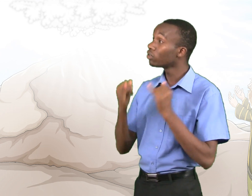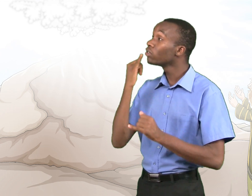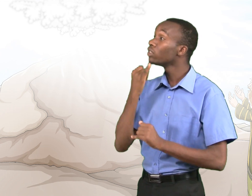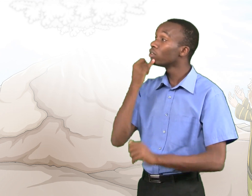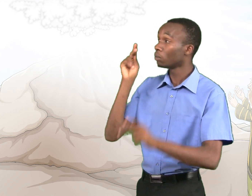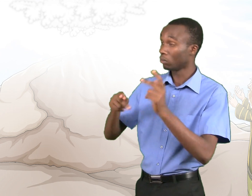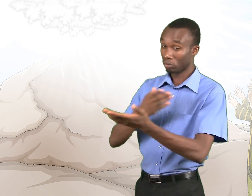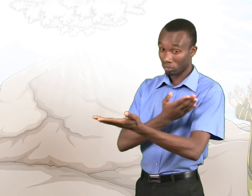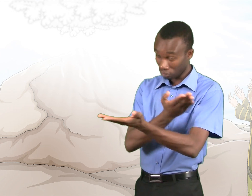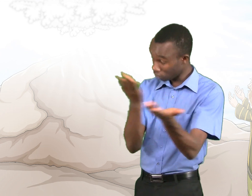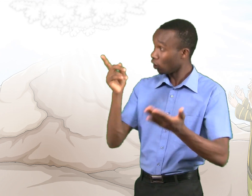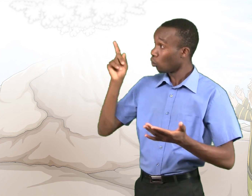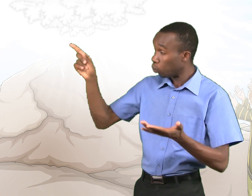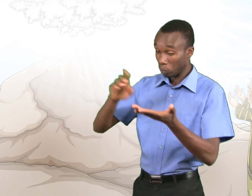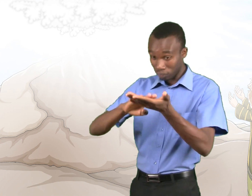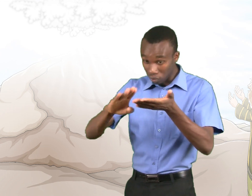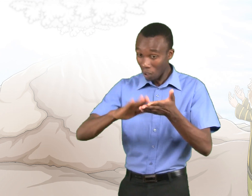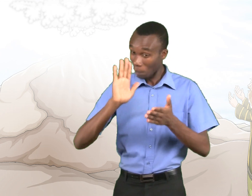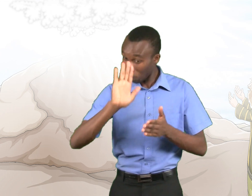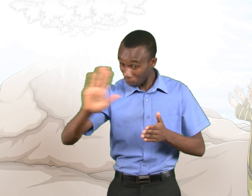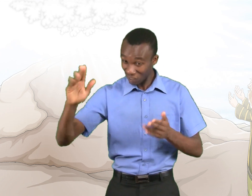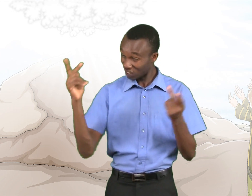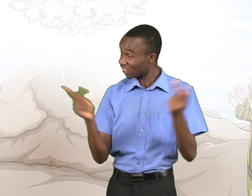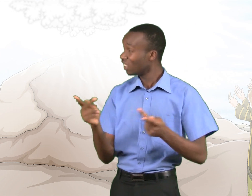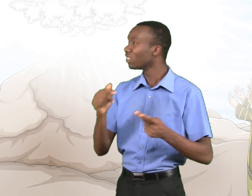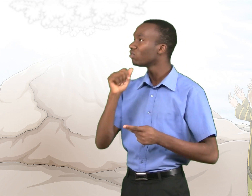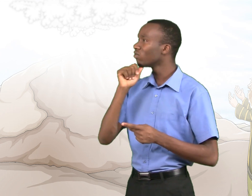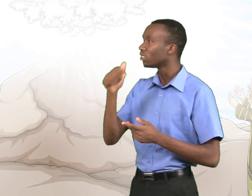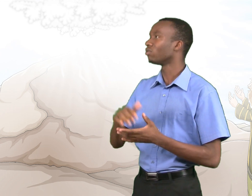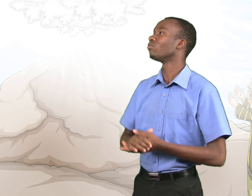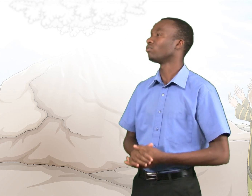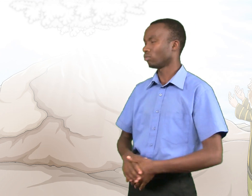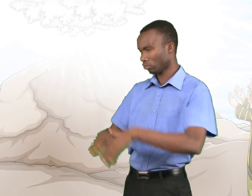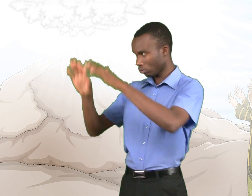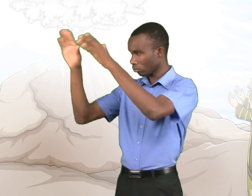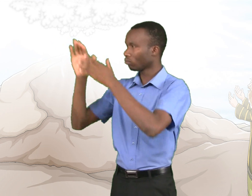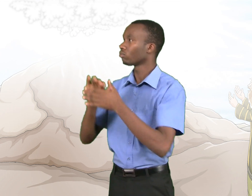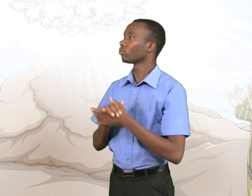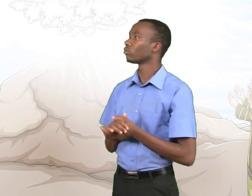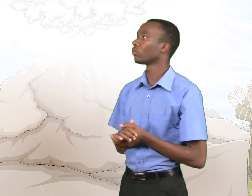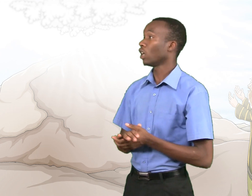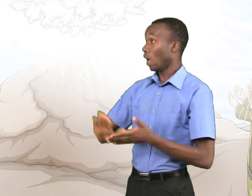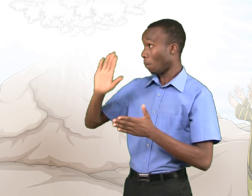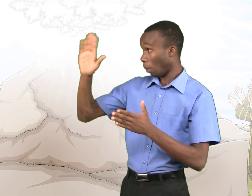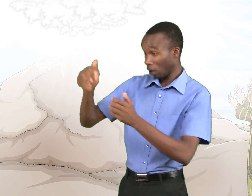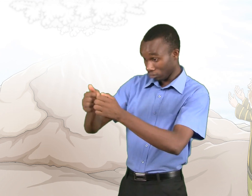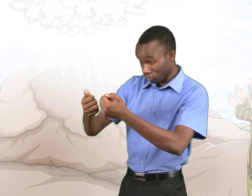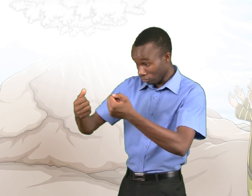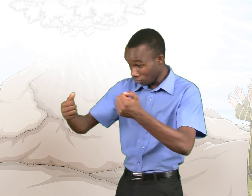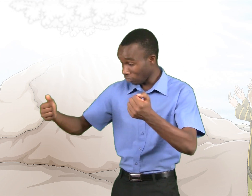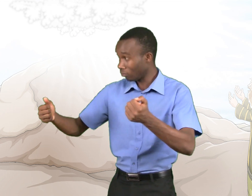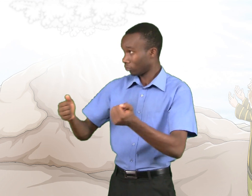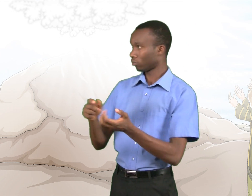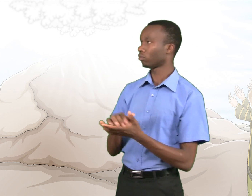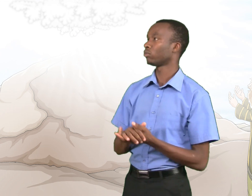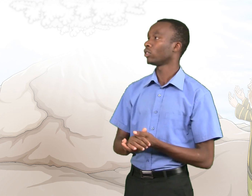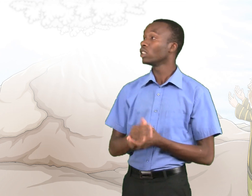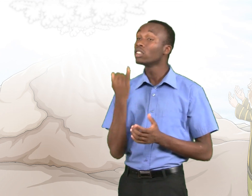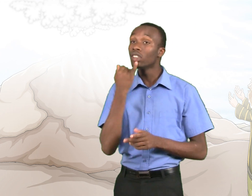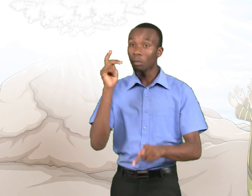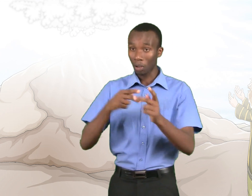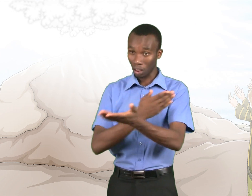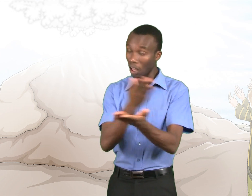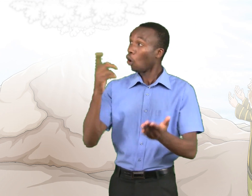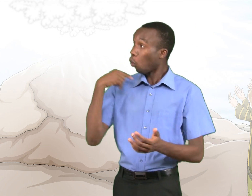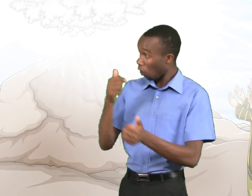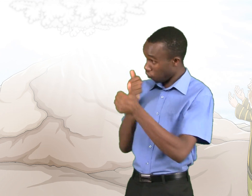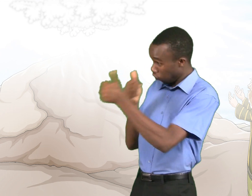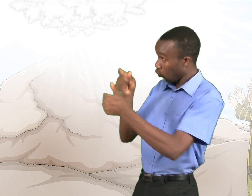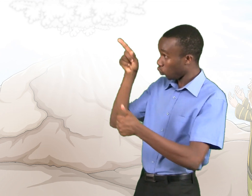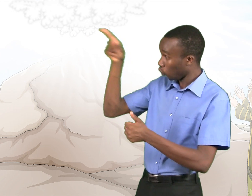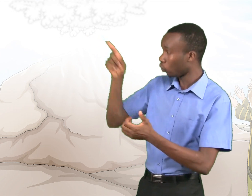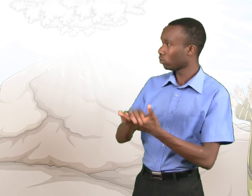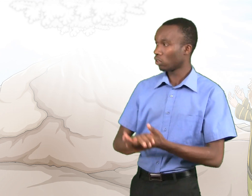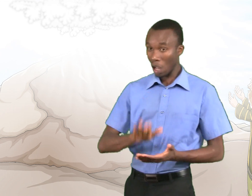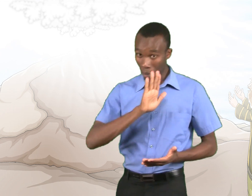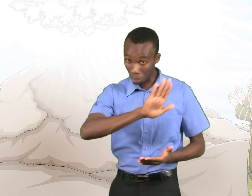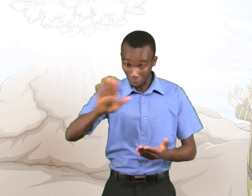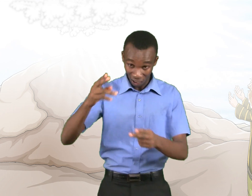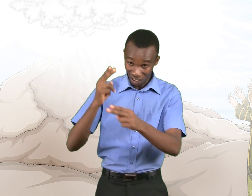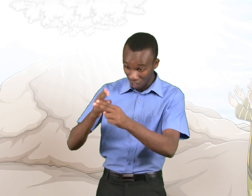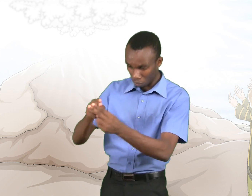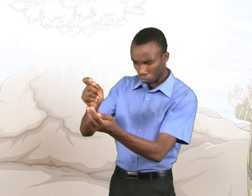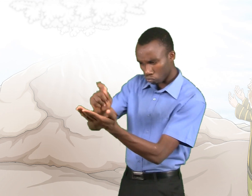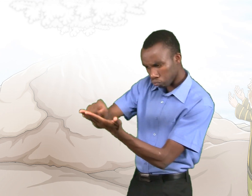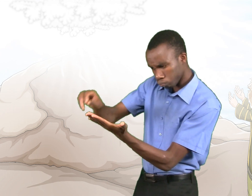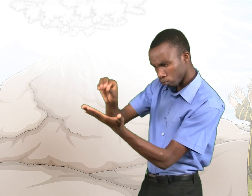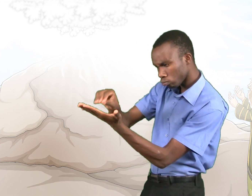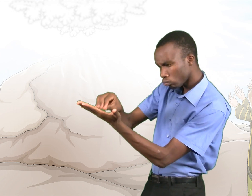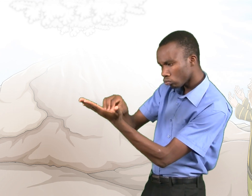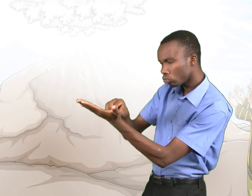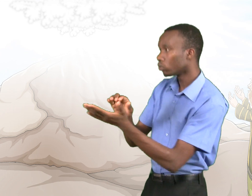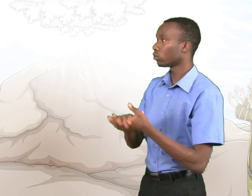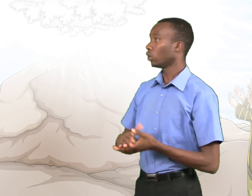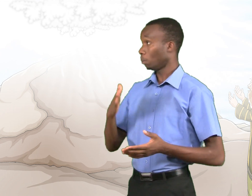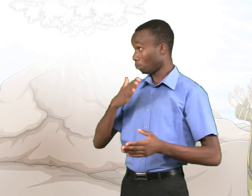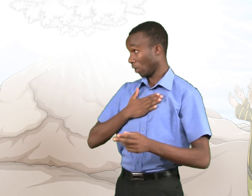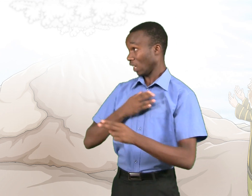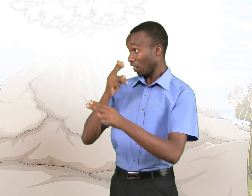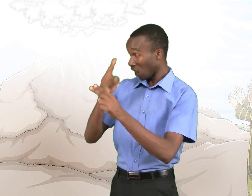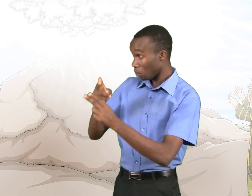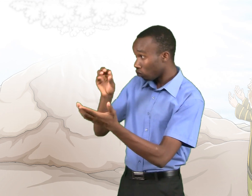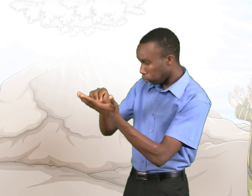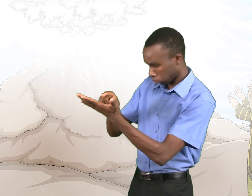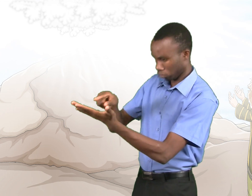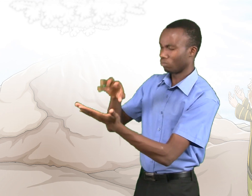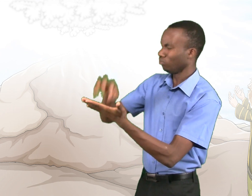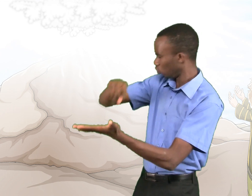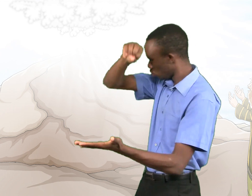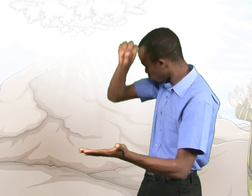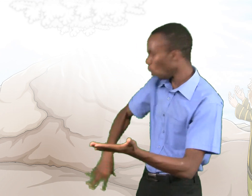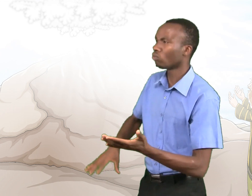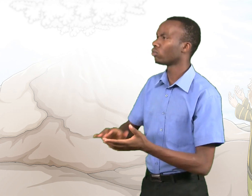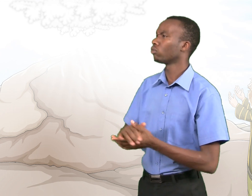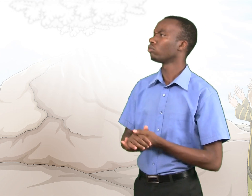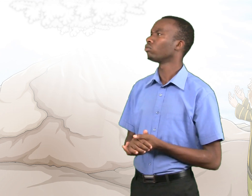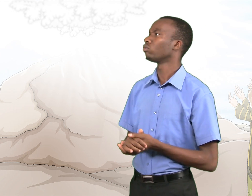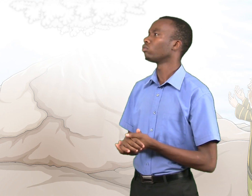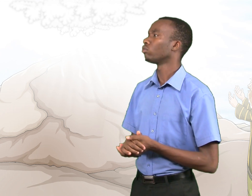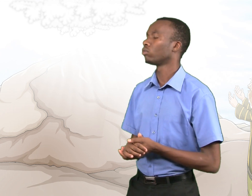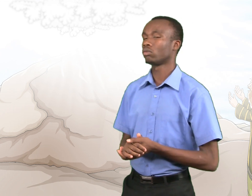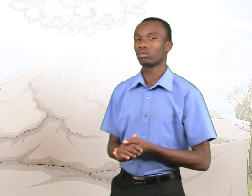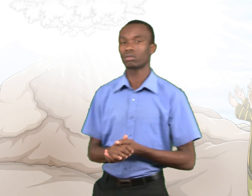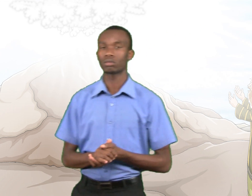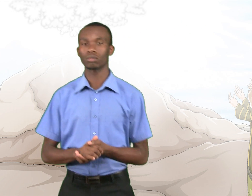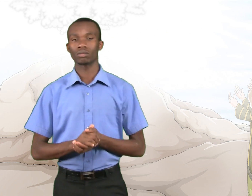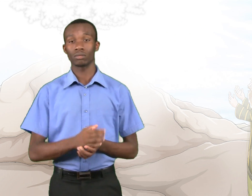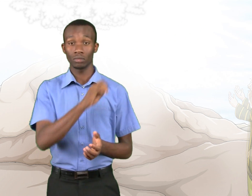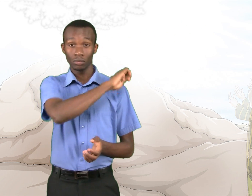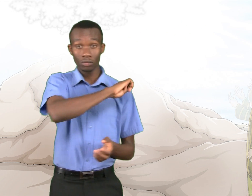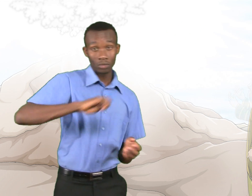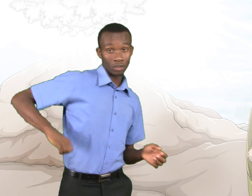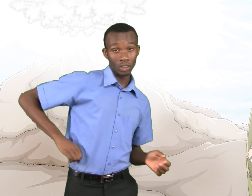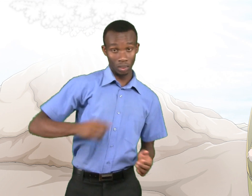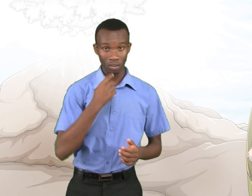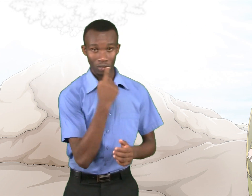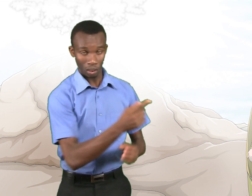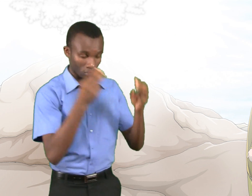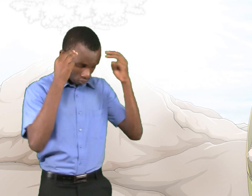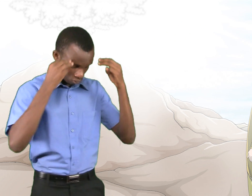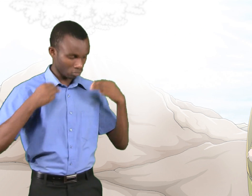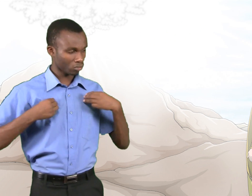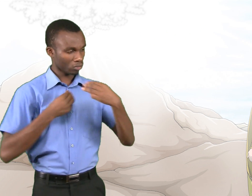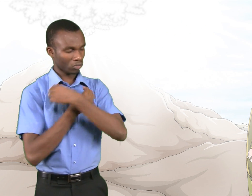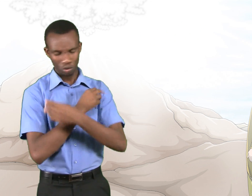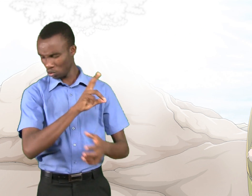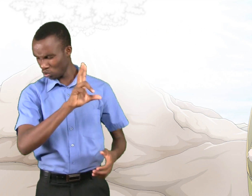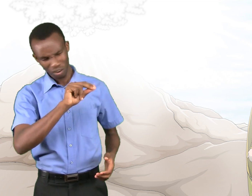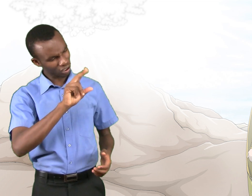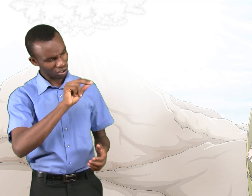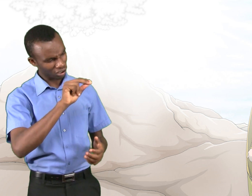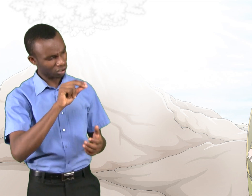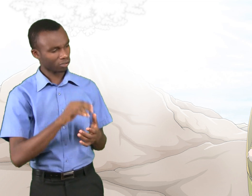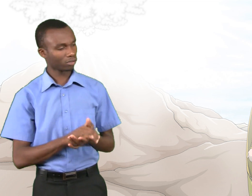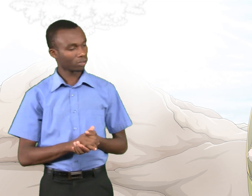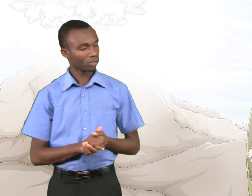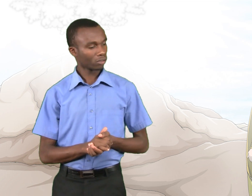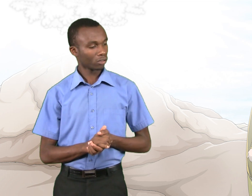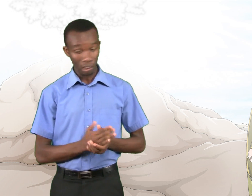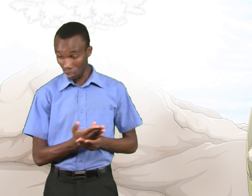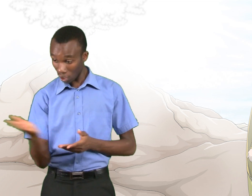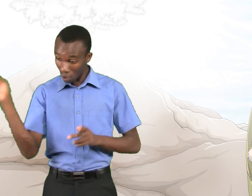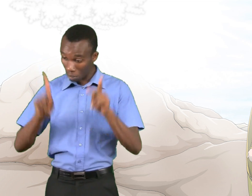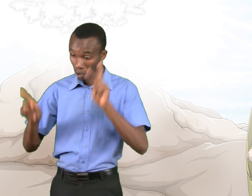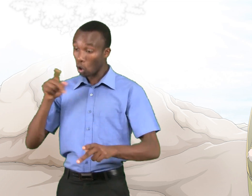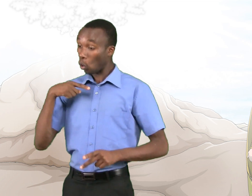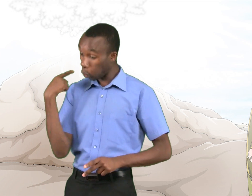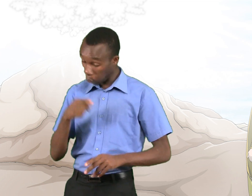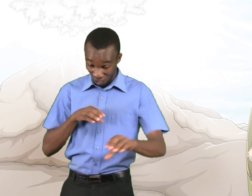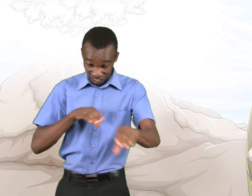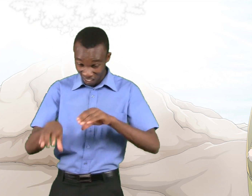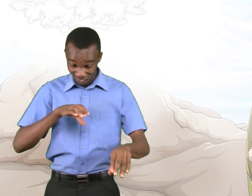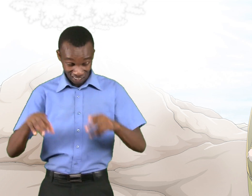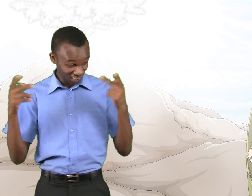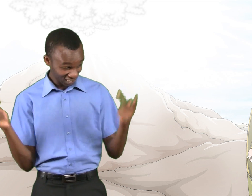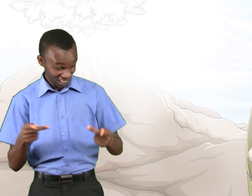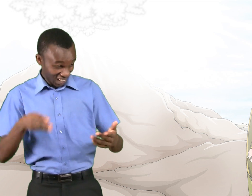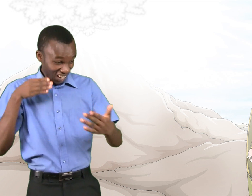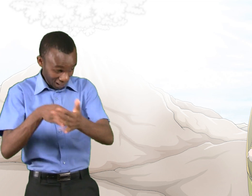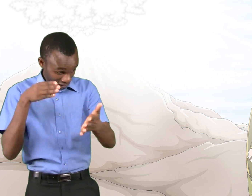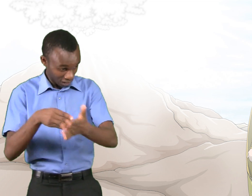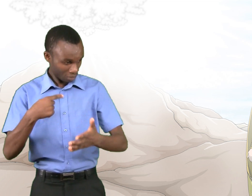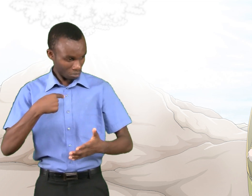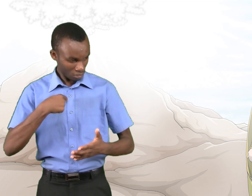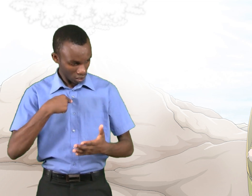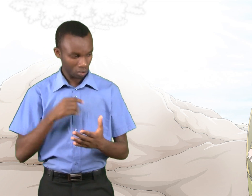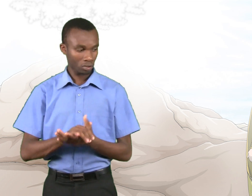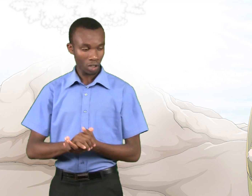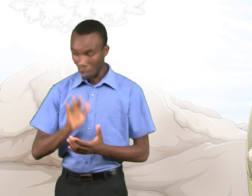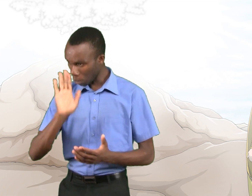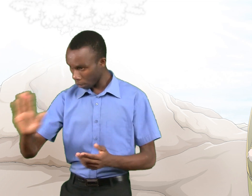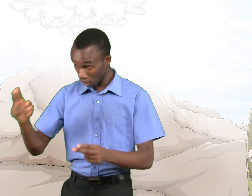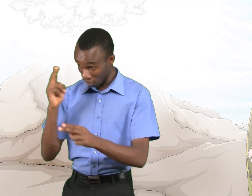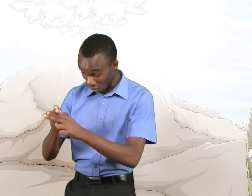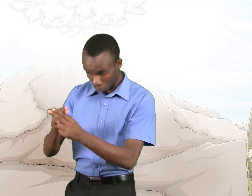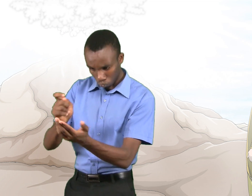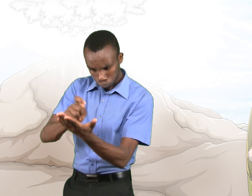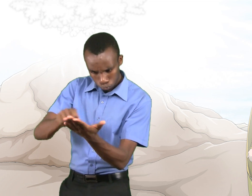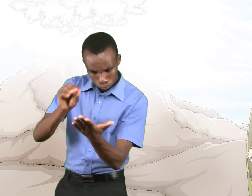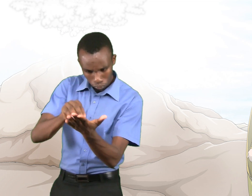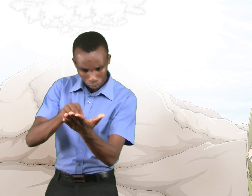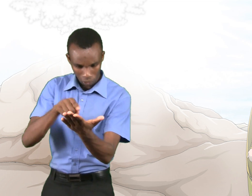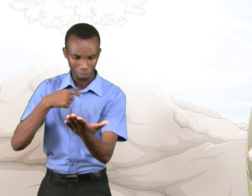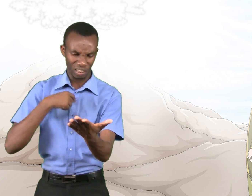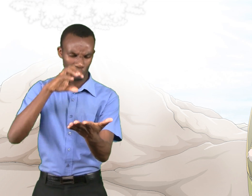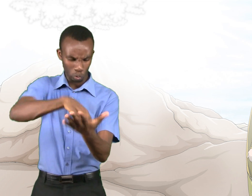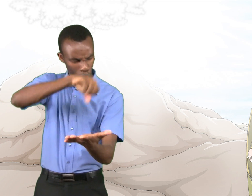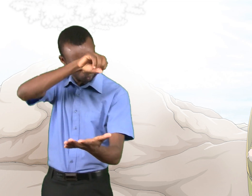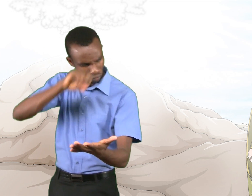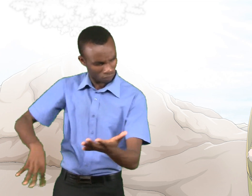The LORD replied to Moses, “Whoever has sinned against Me, I will blot out of My book. Now go, lead the people to the place I described.